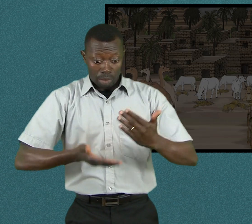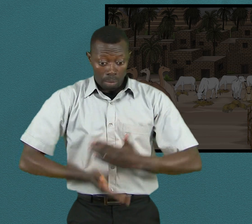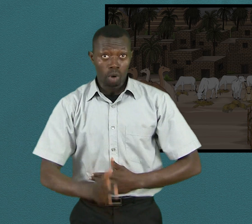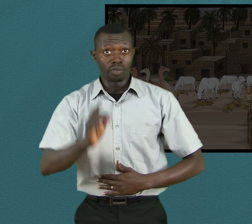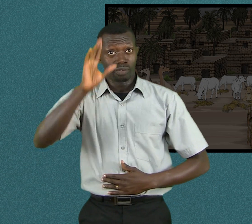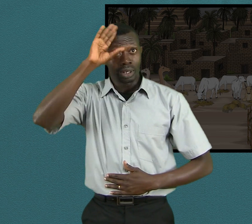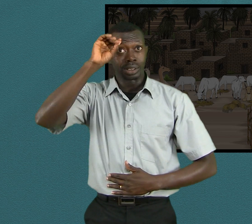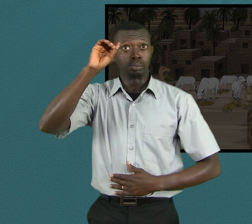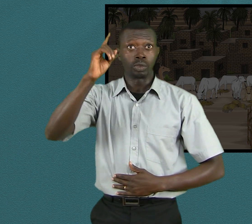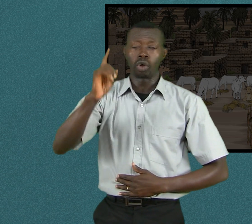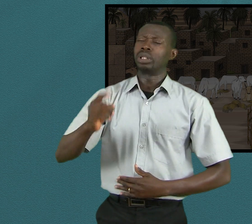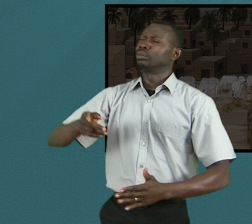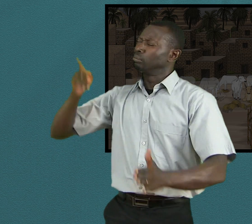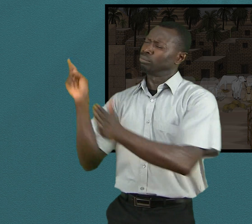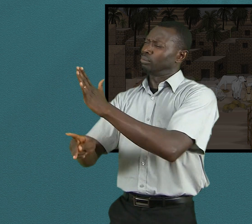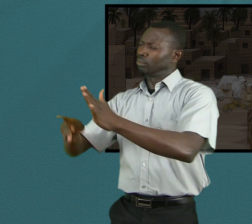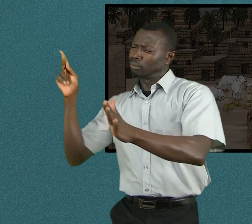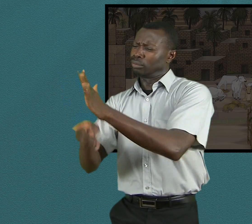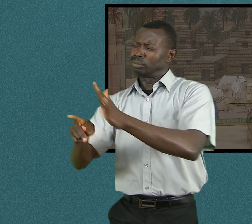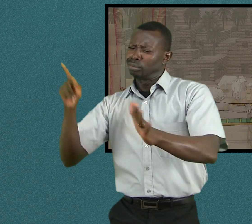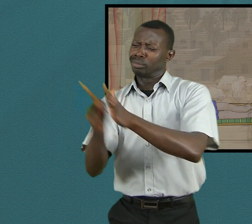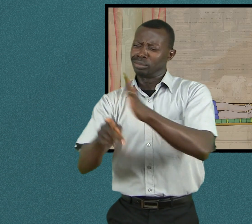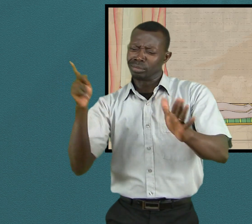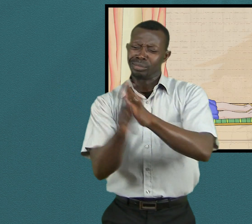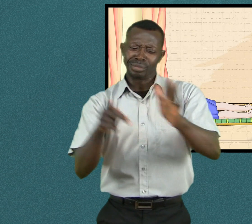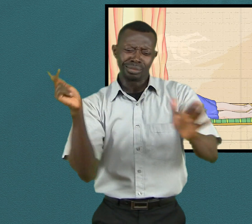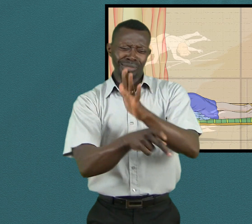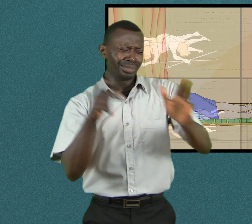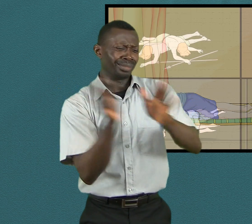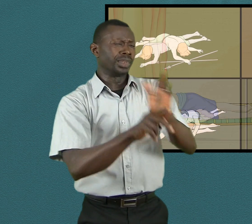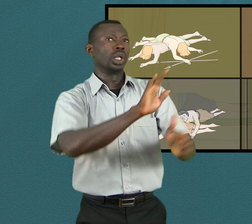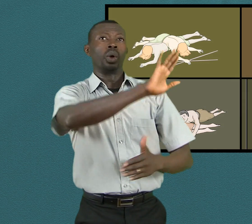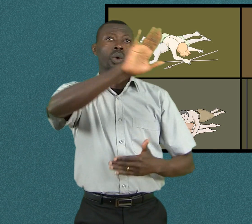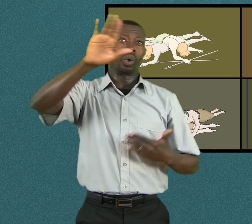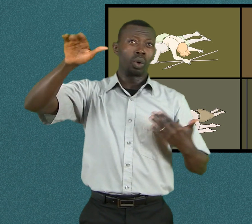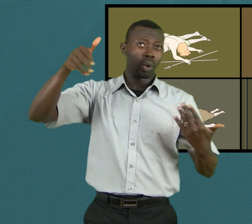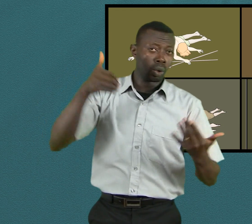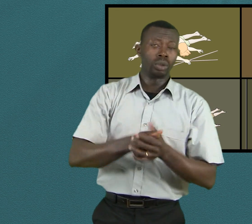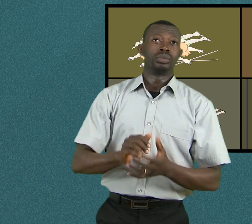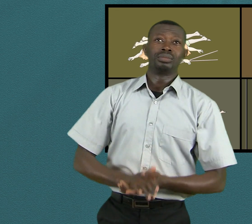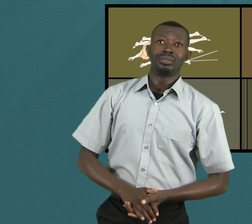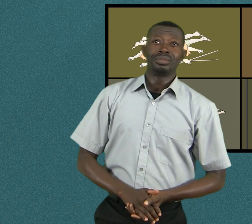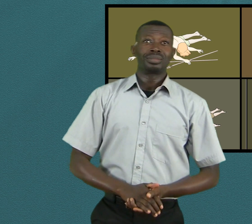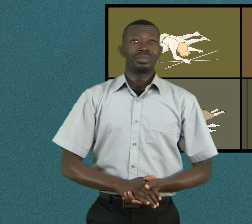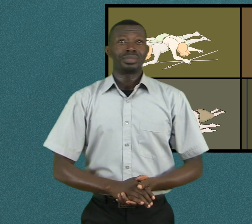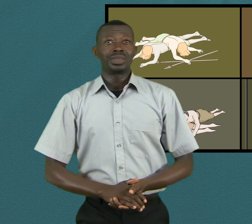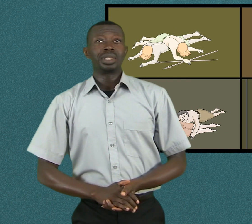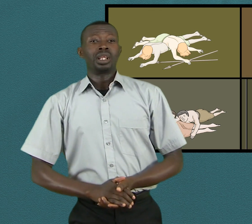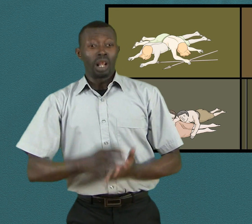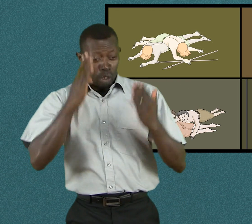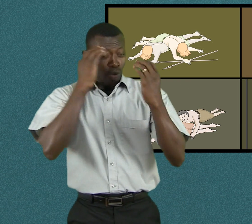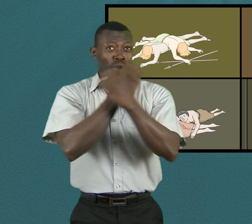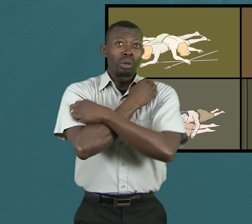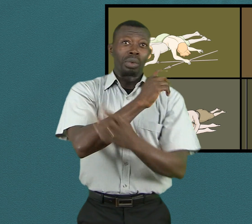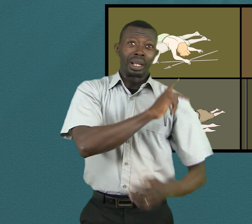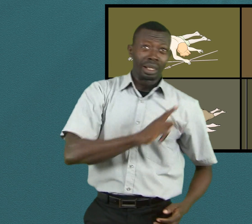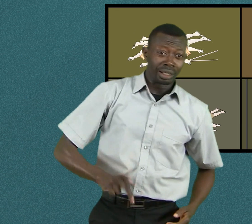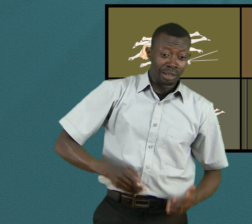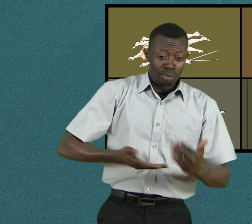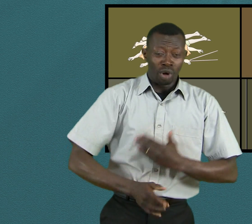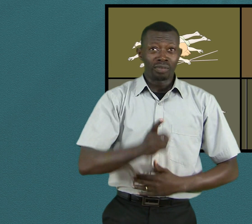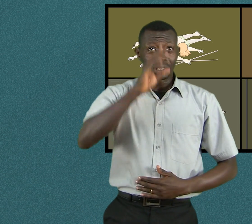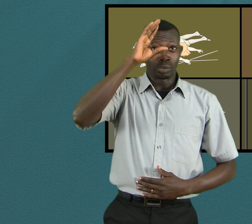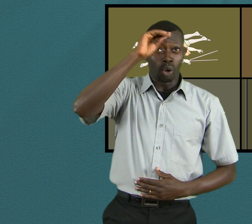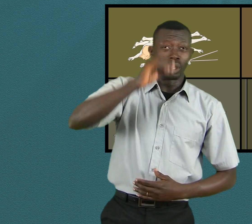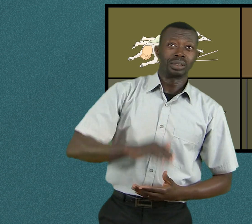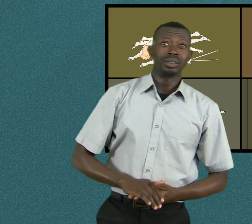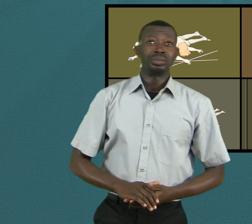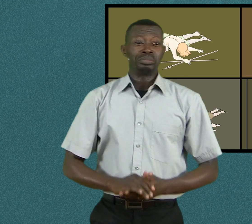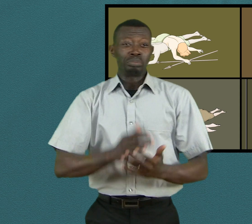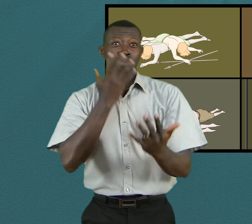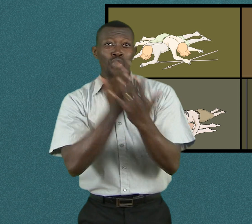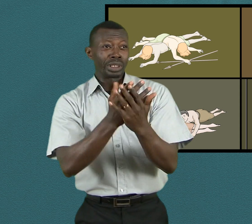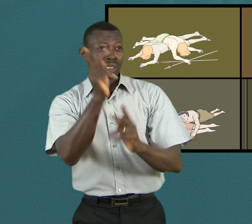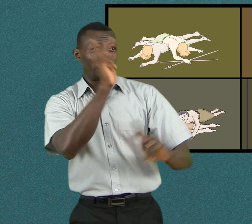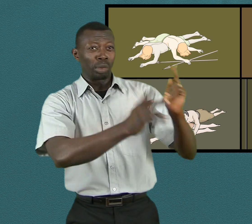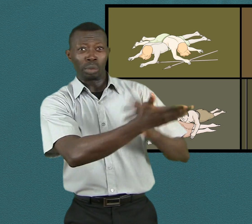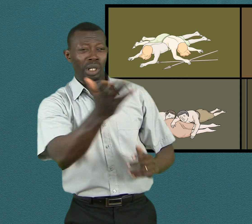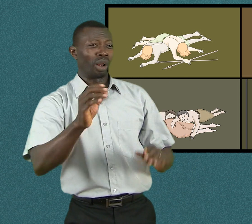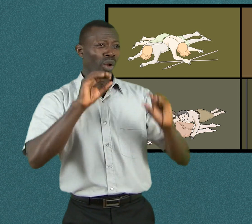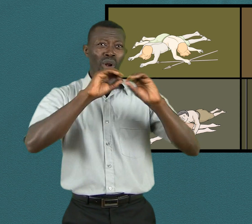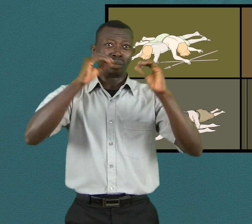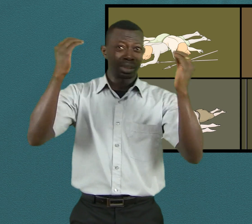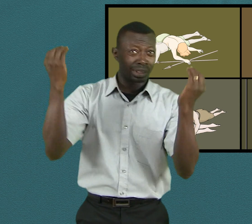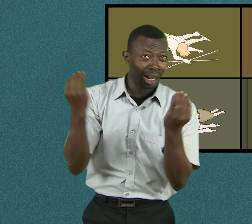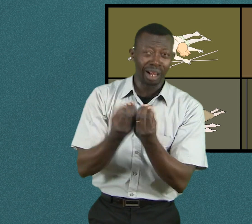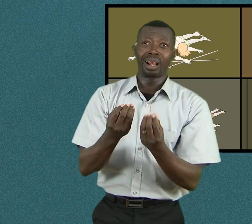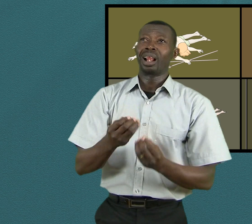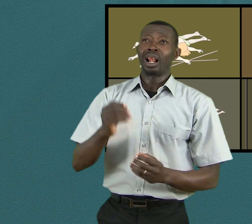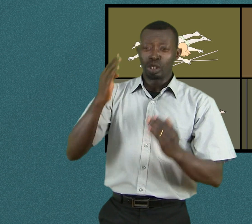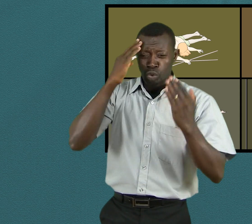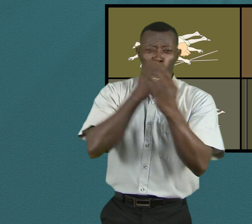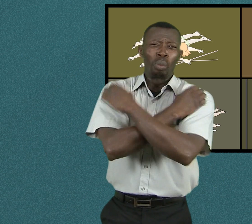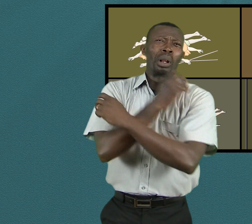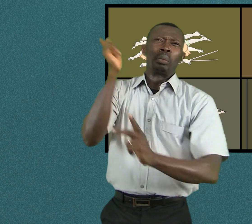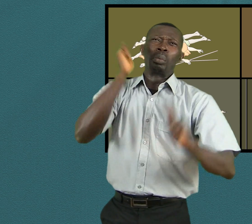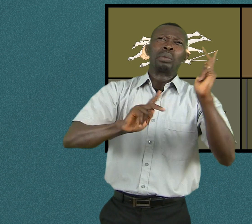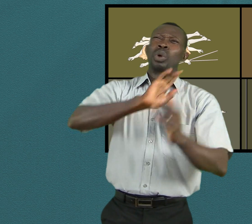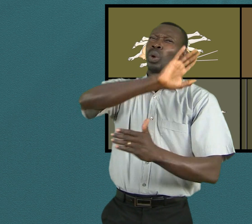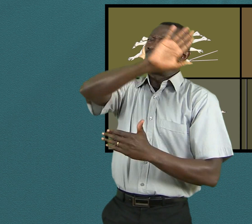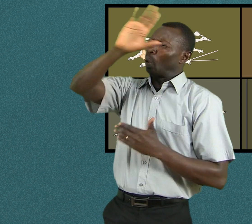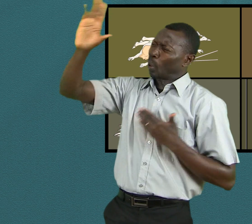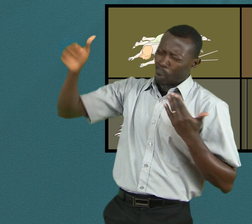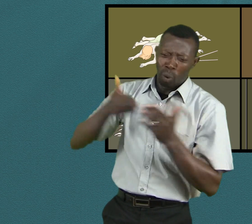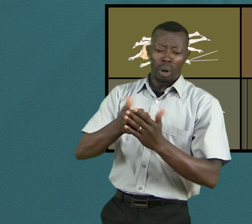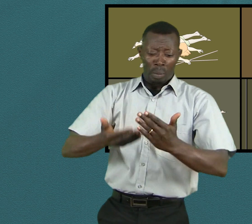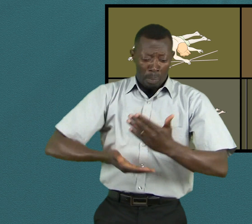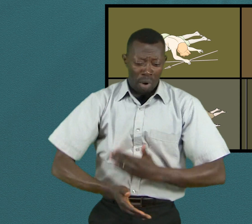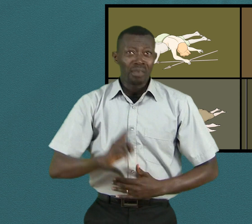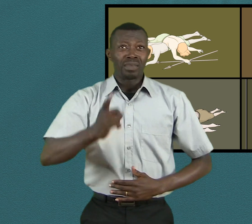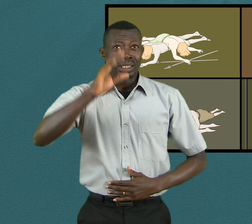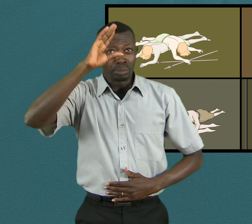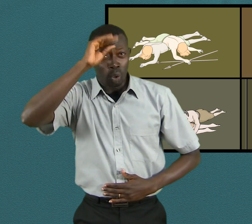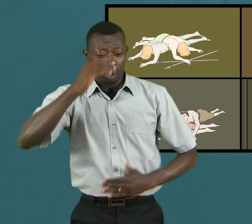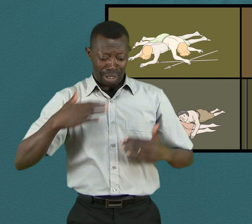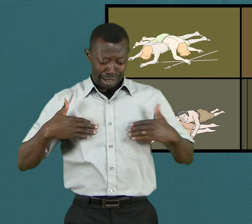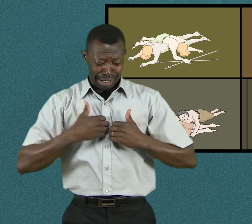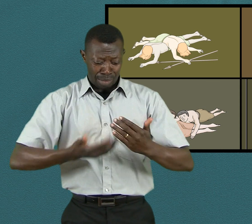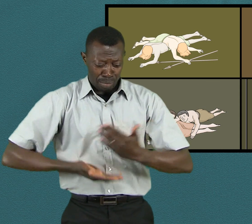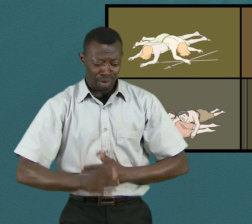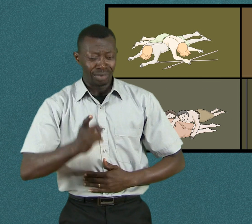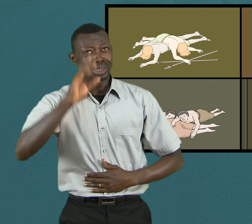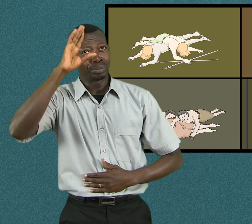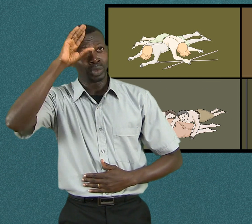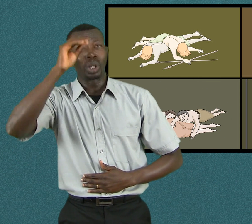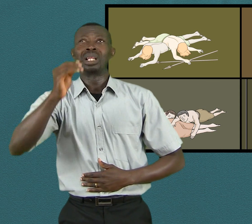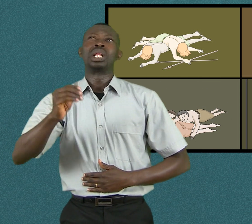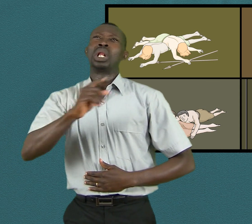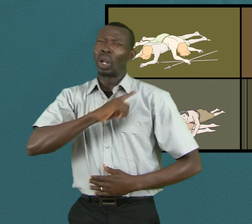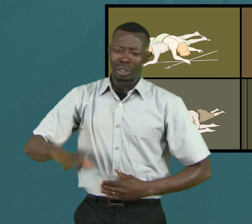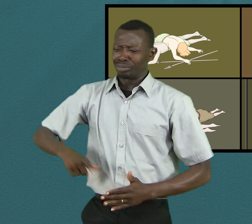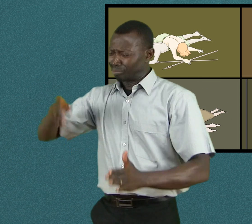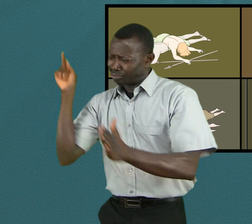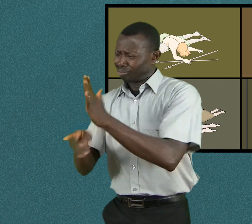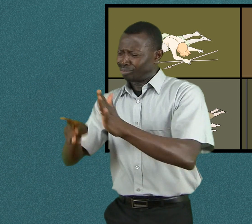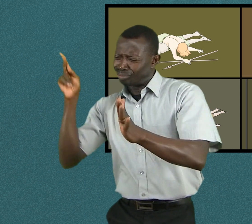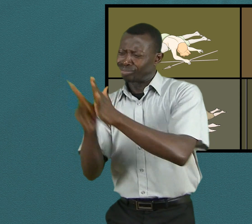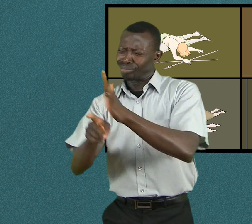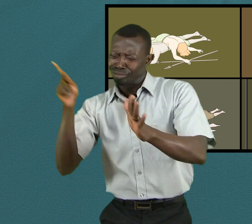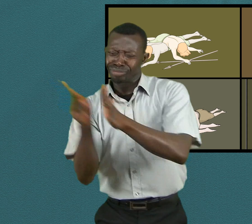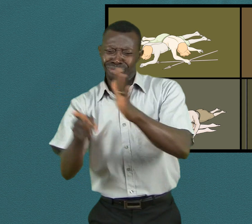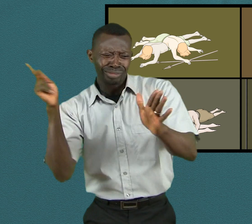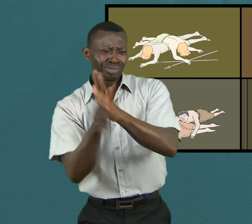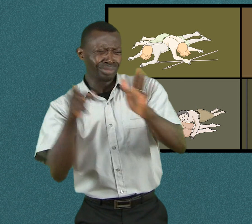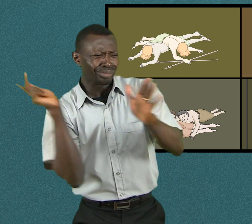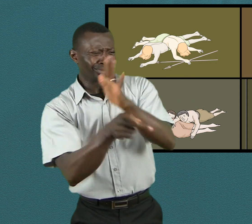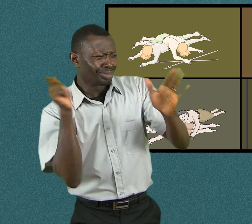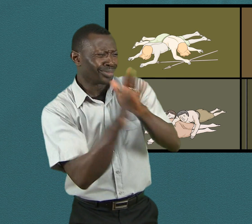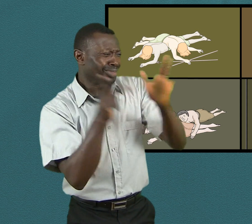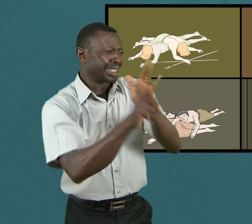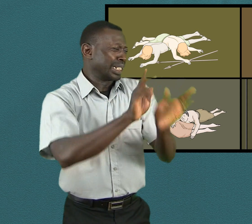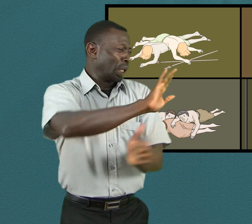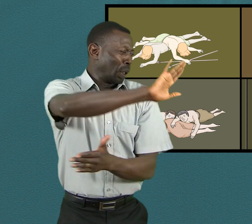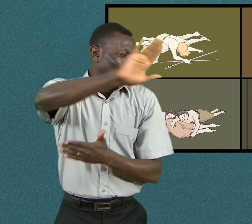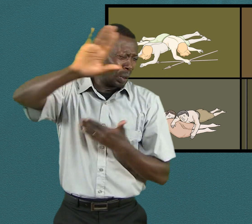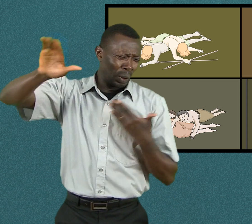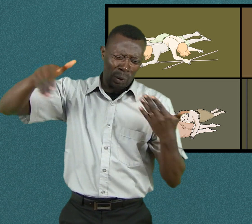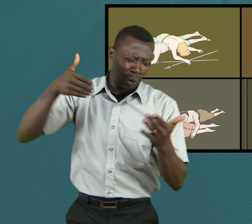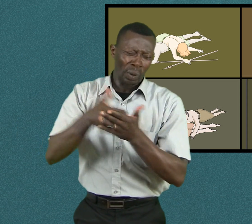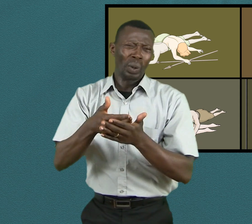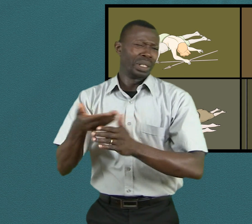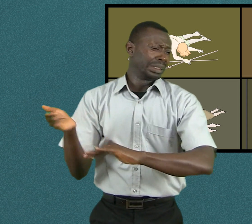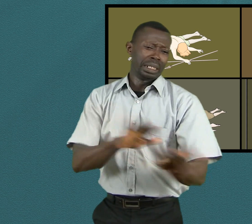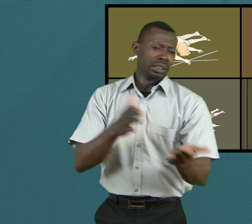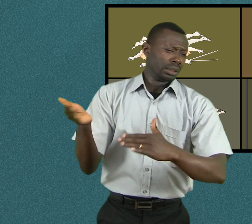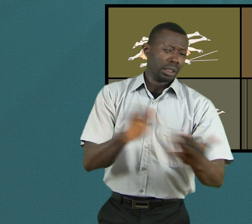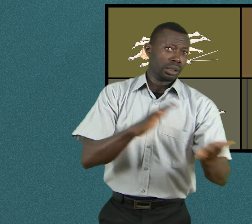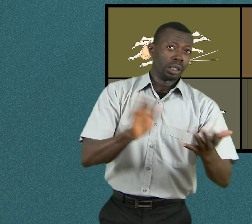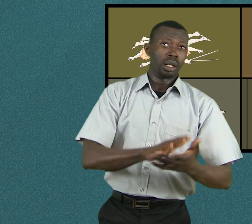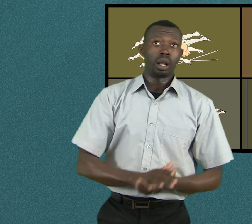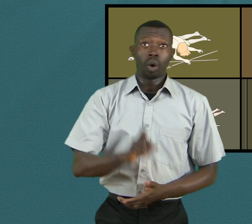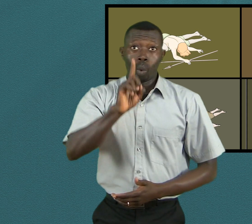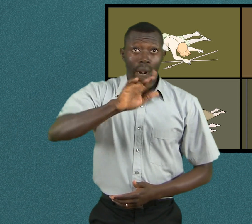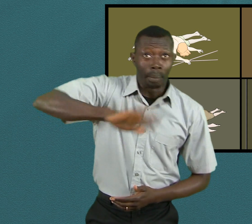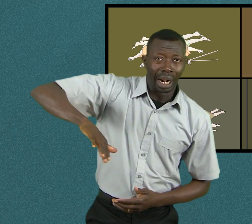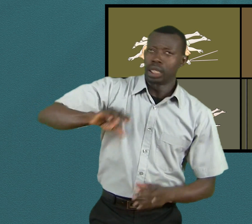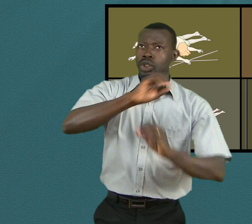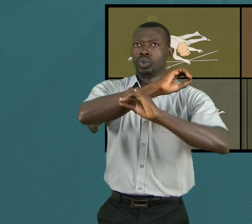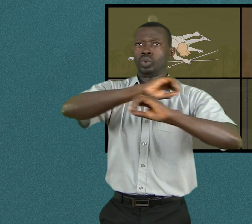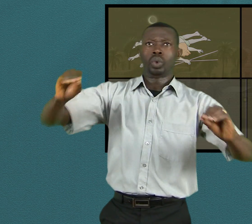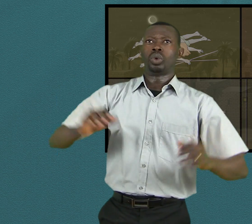During the night Pharaoh got up—he and all his officials and all the Egyptians—and there was loud wailing in Egypt;